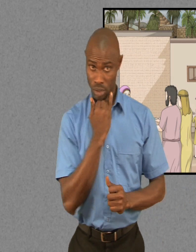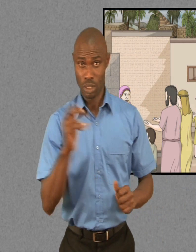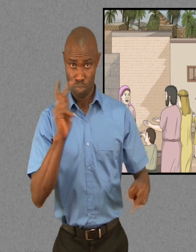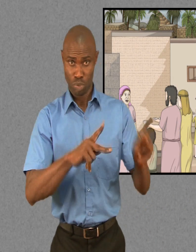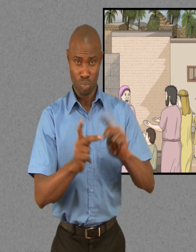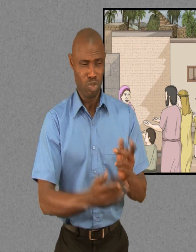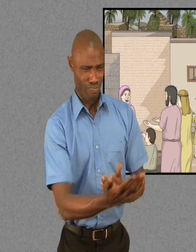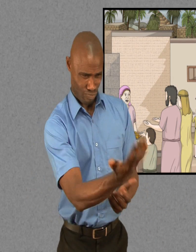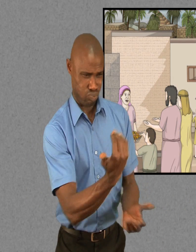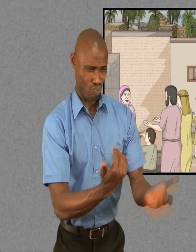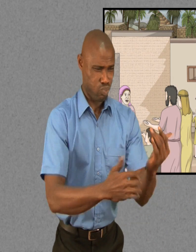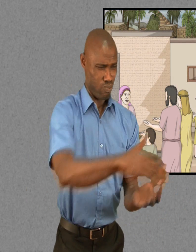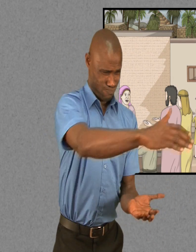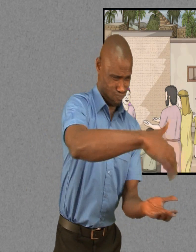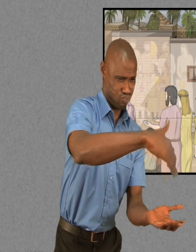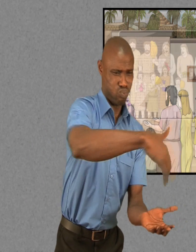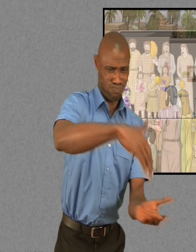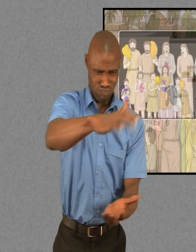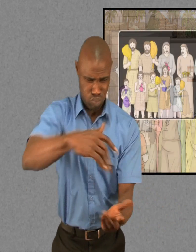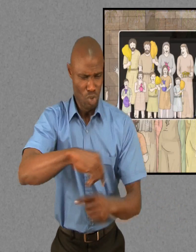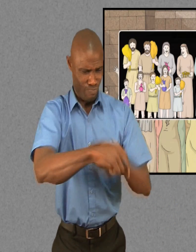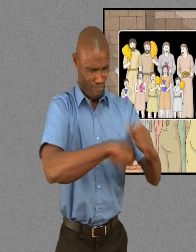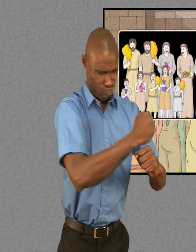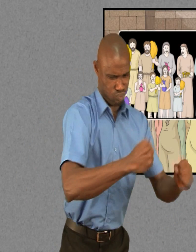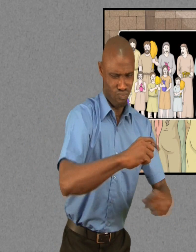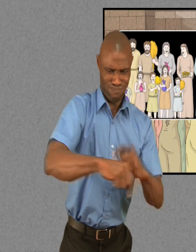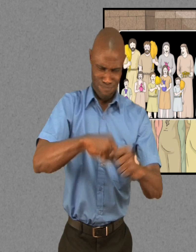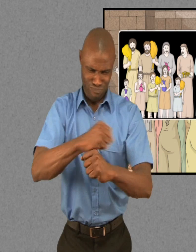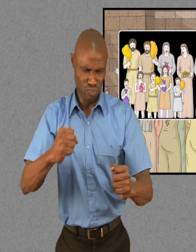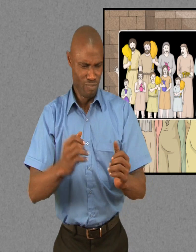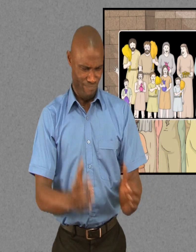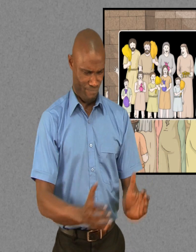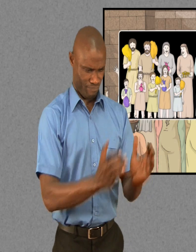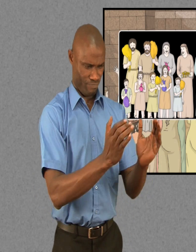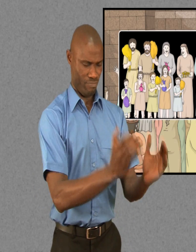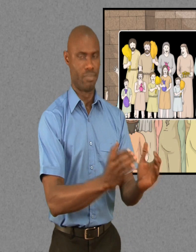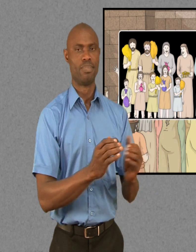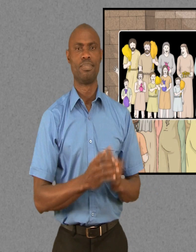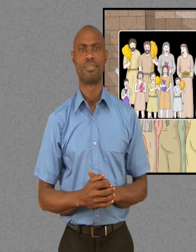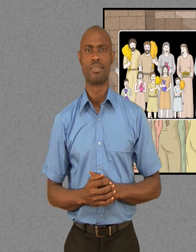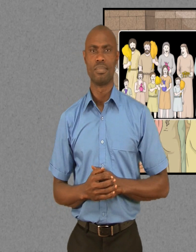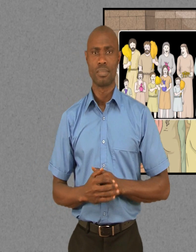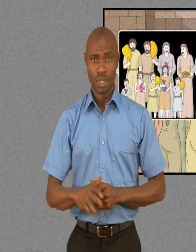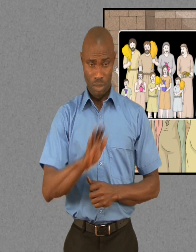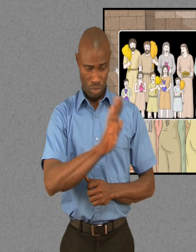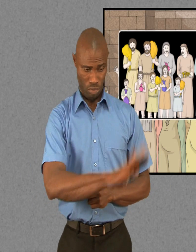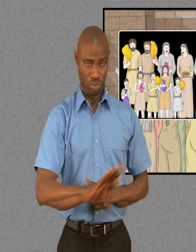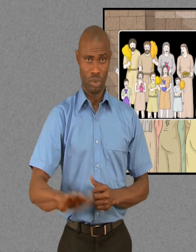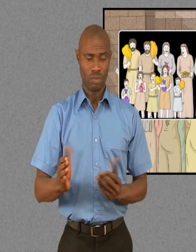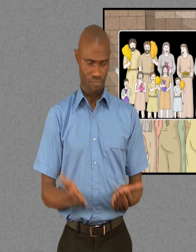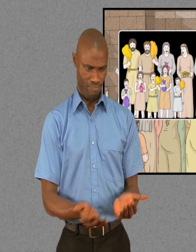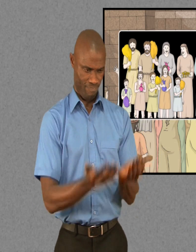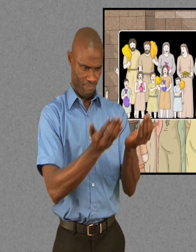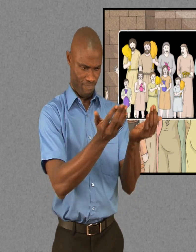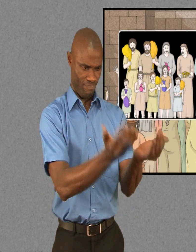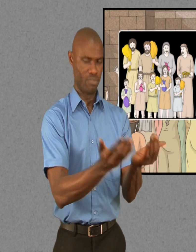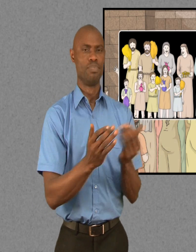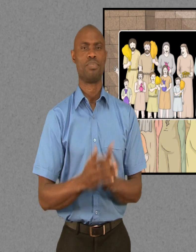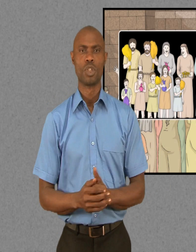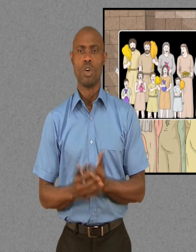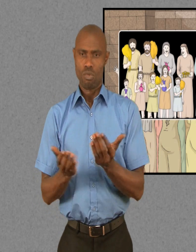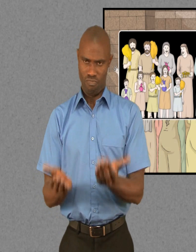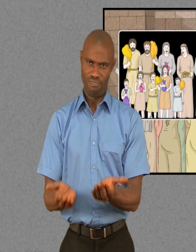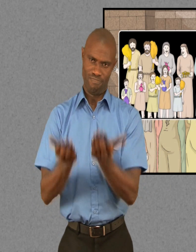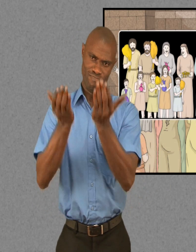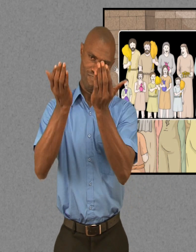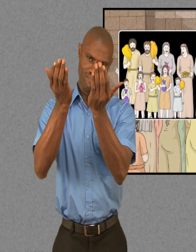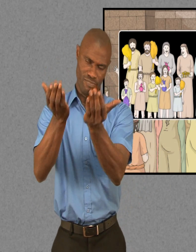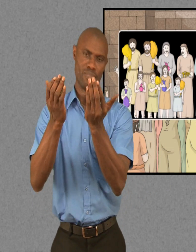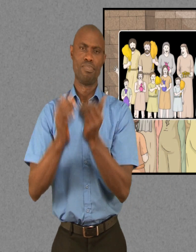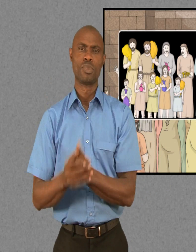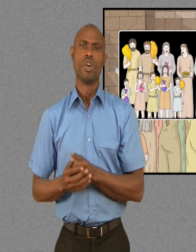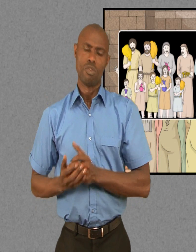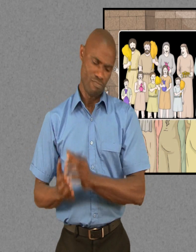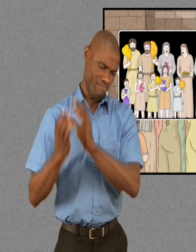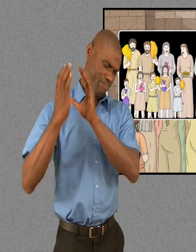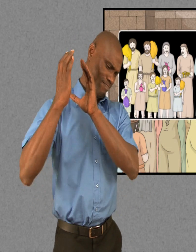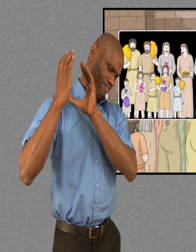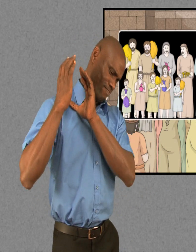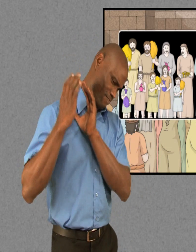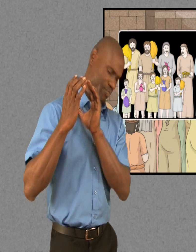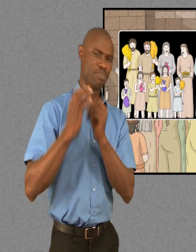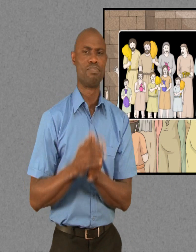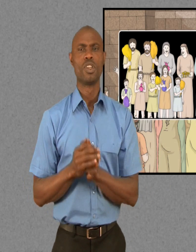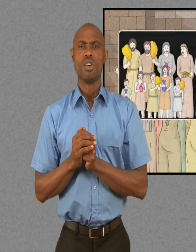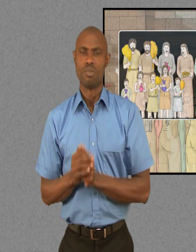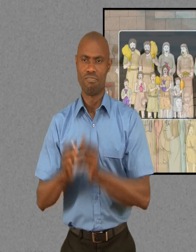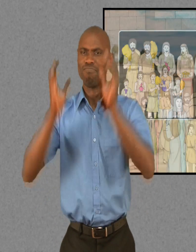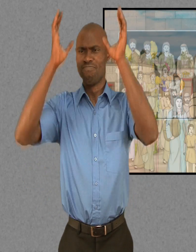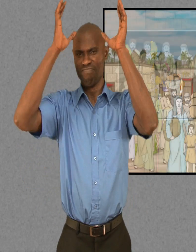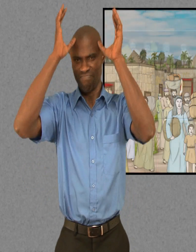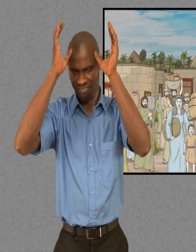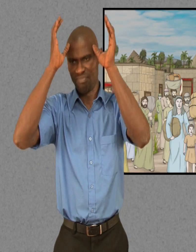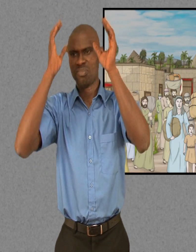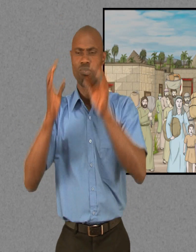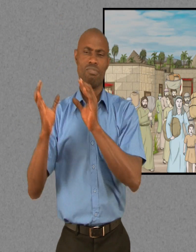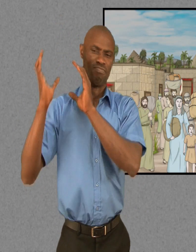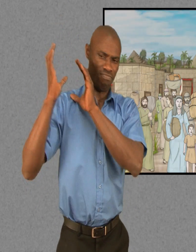In this way they plundered the Egyptians.